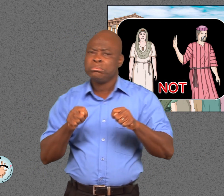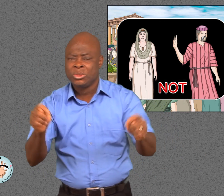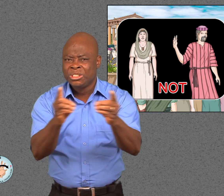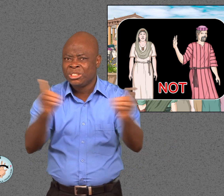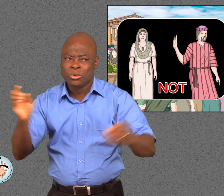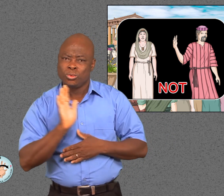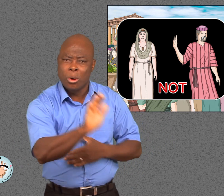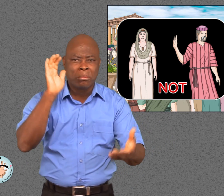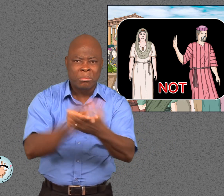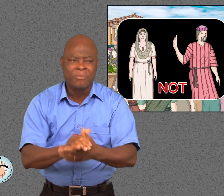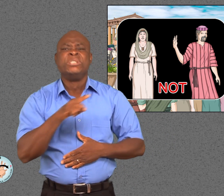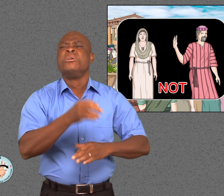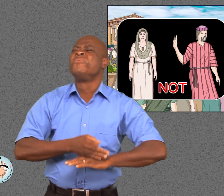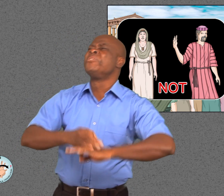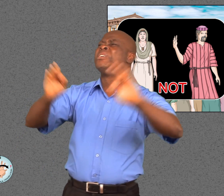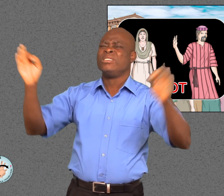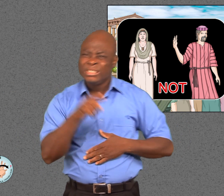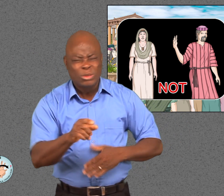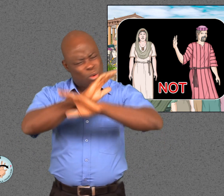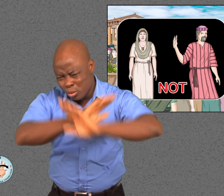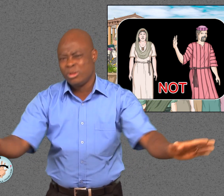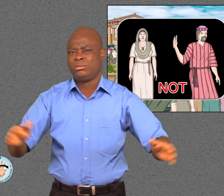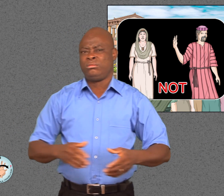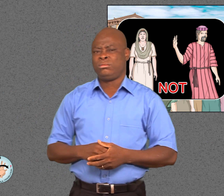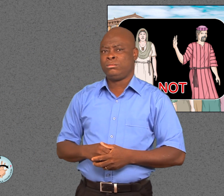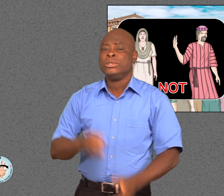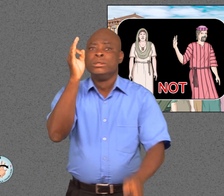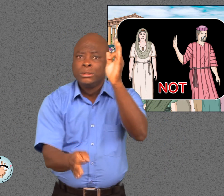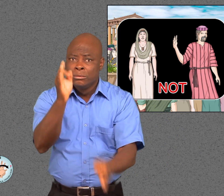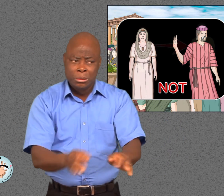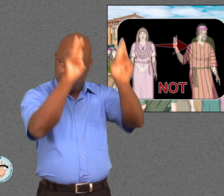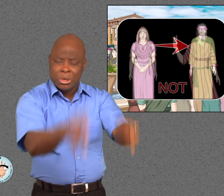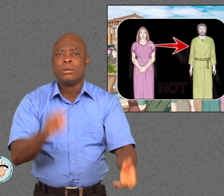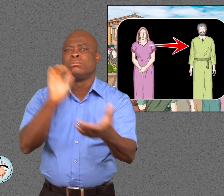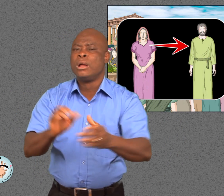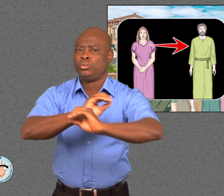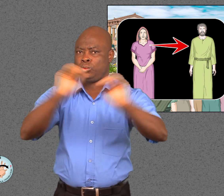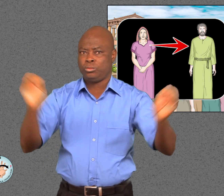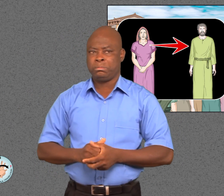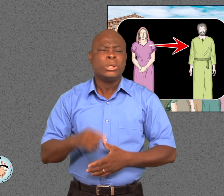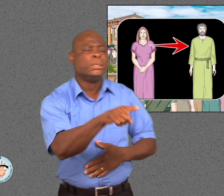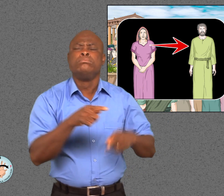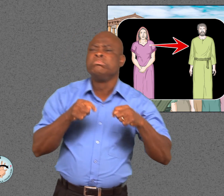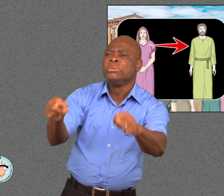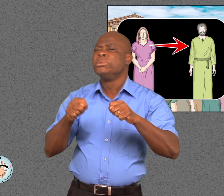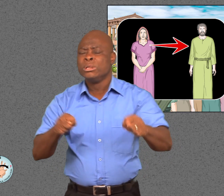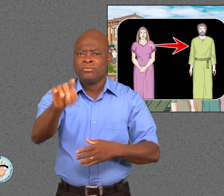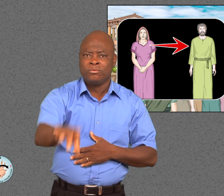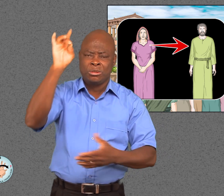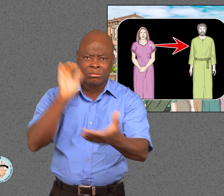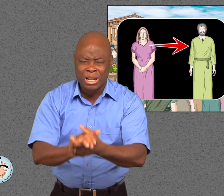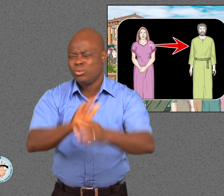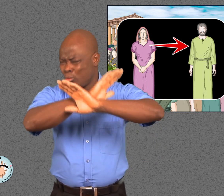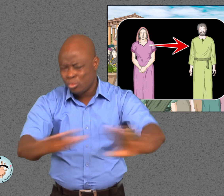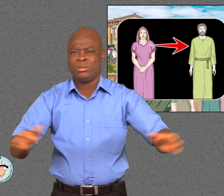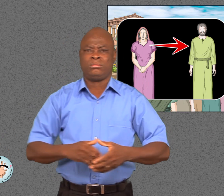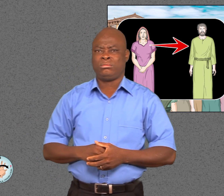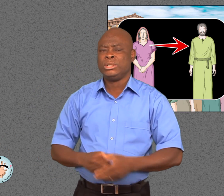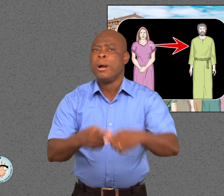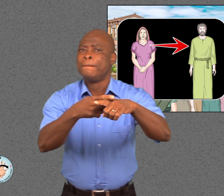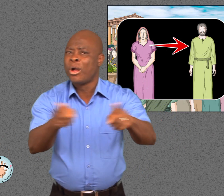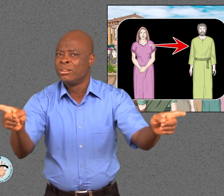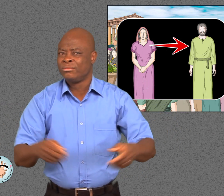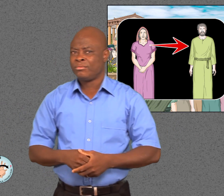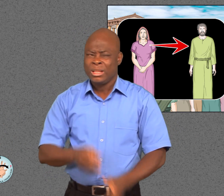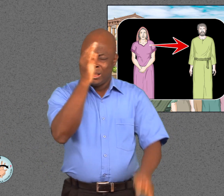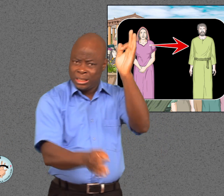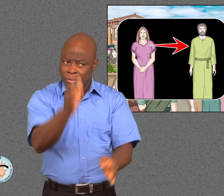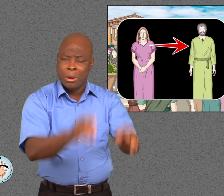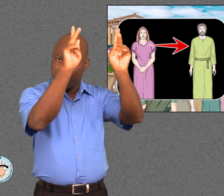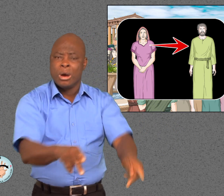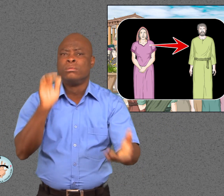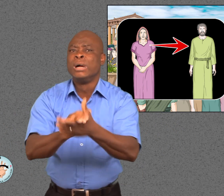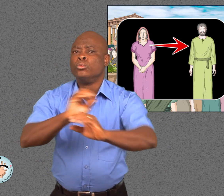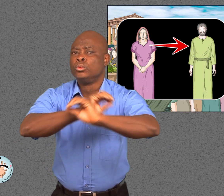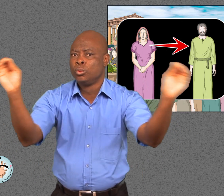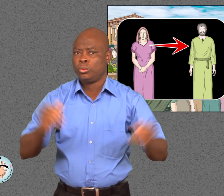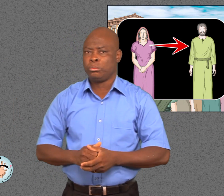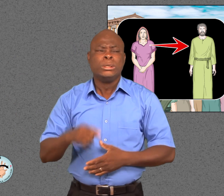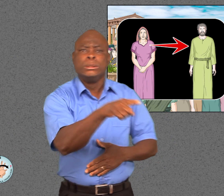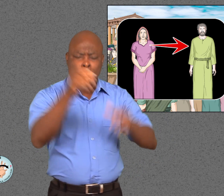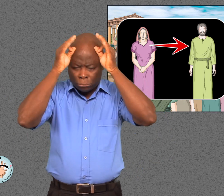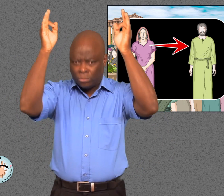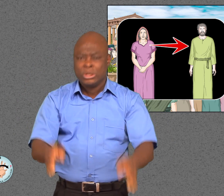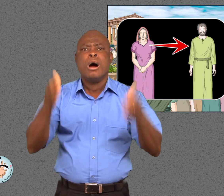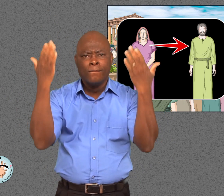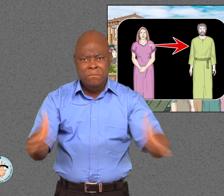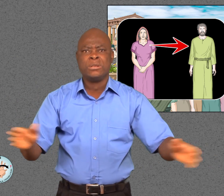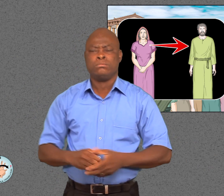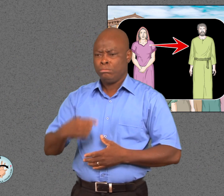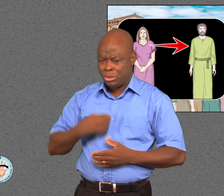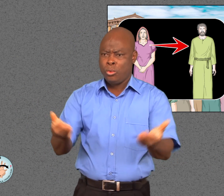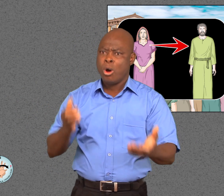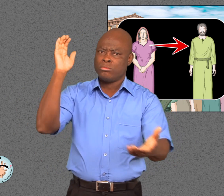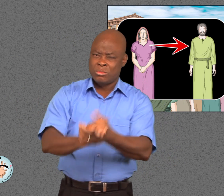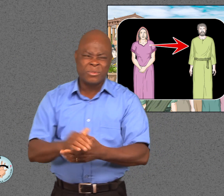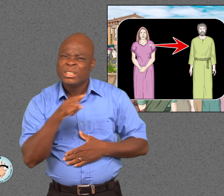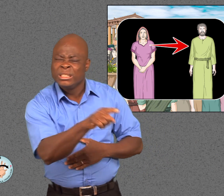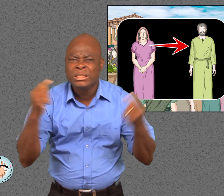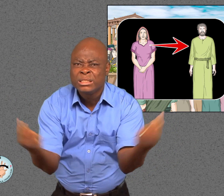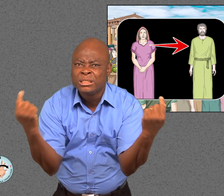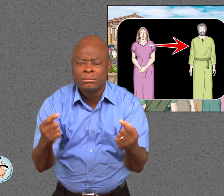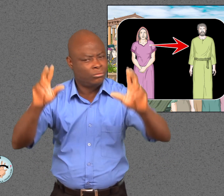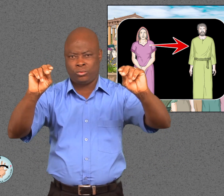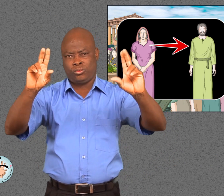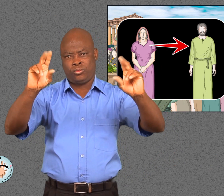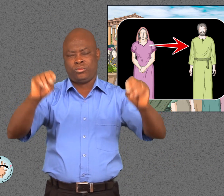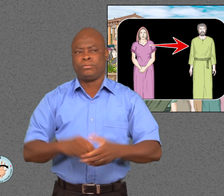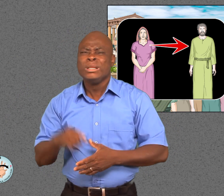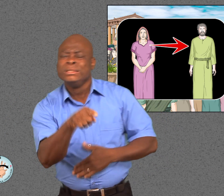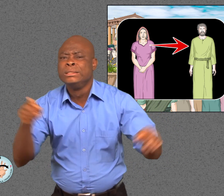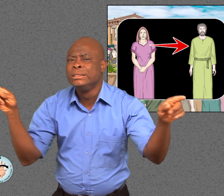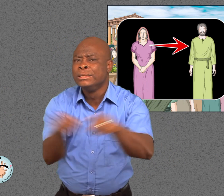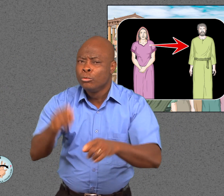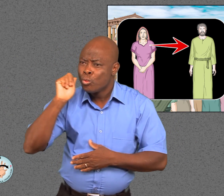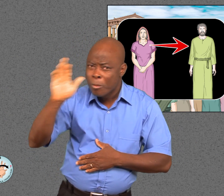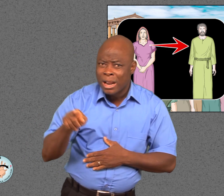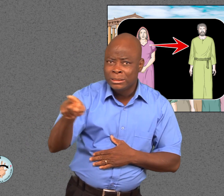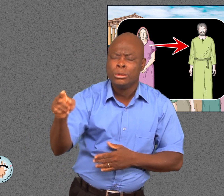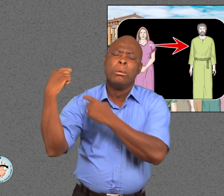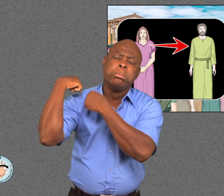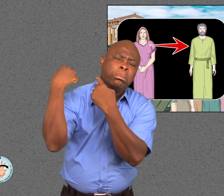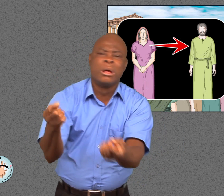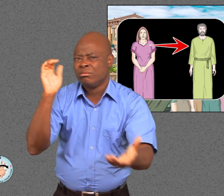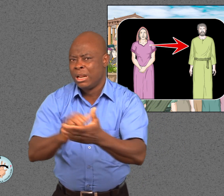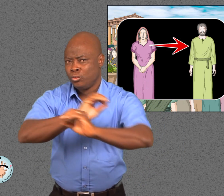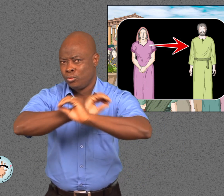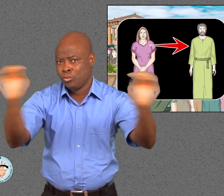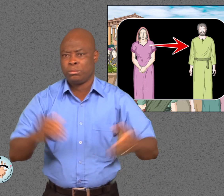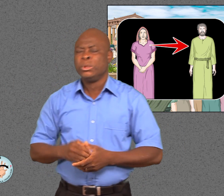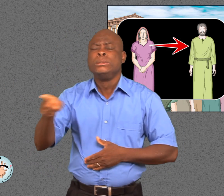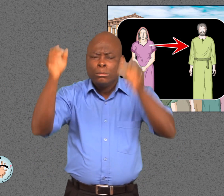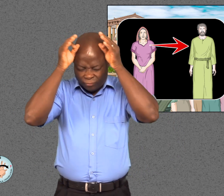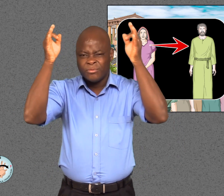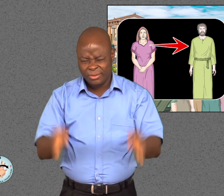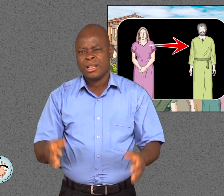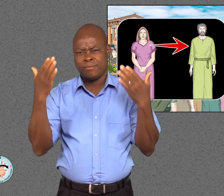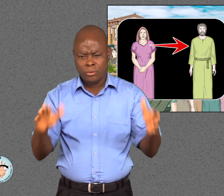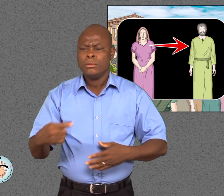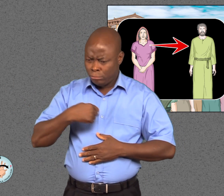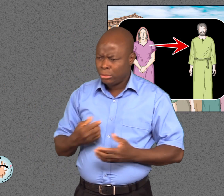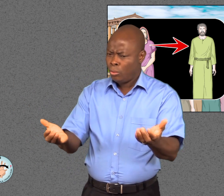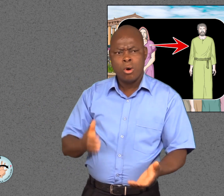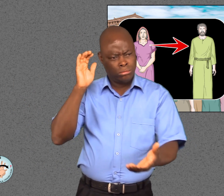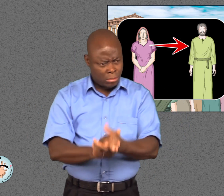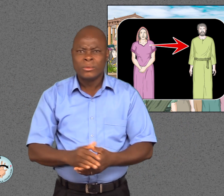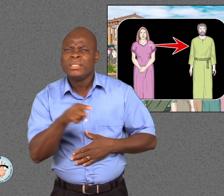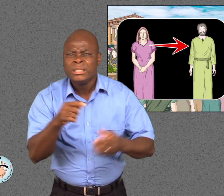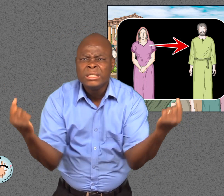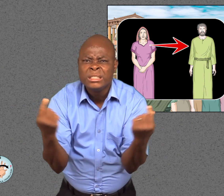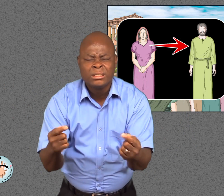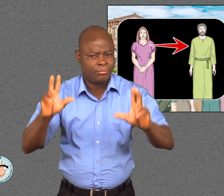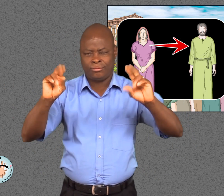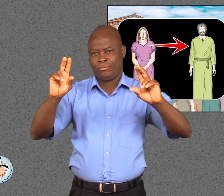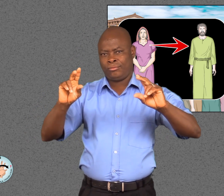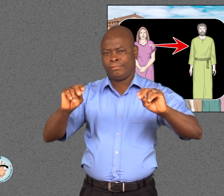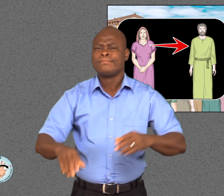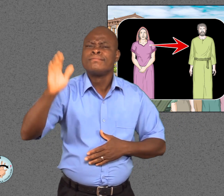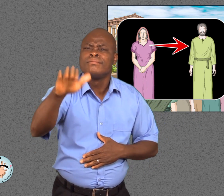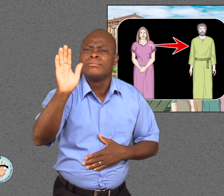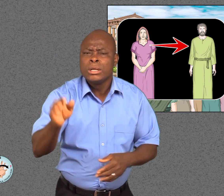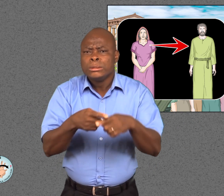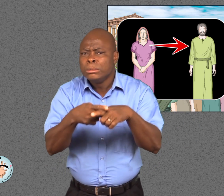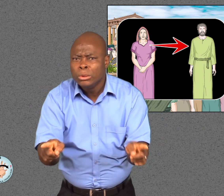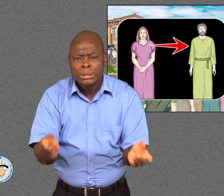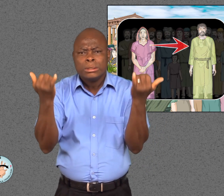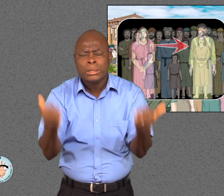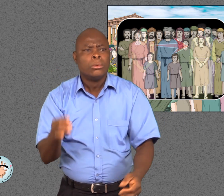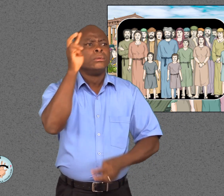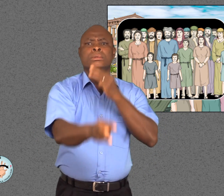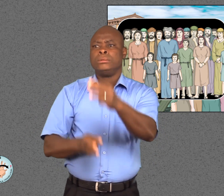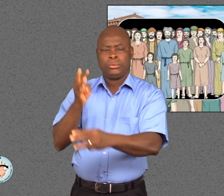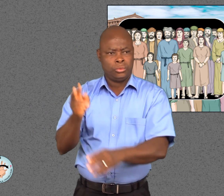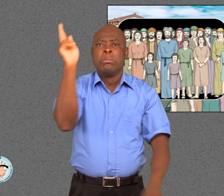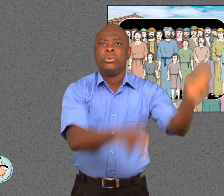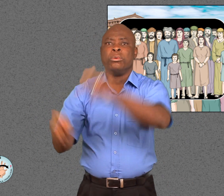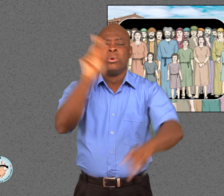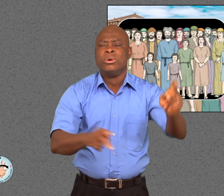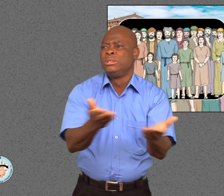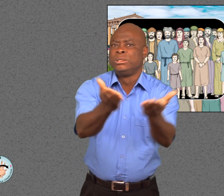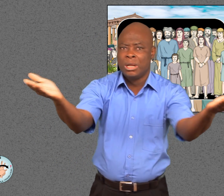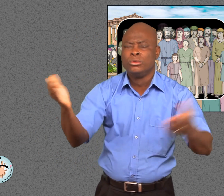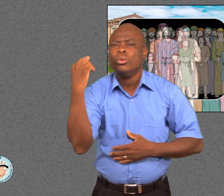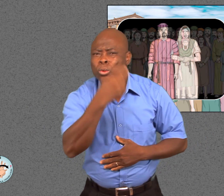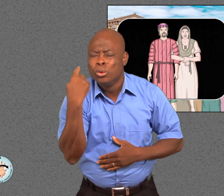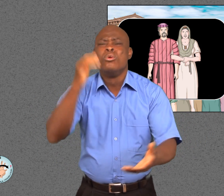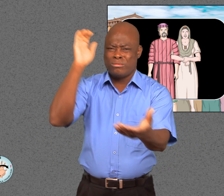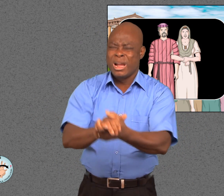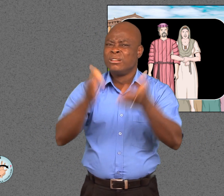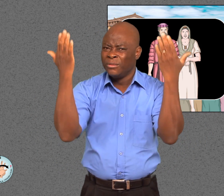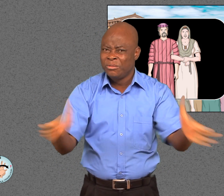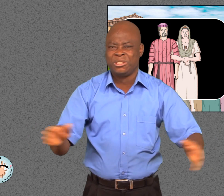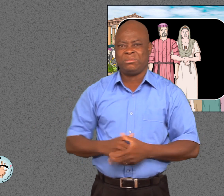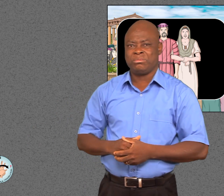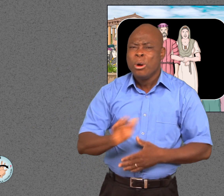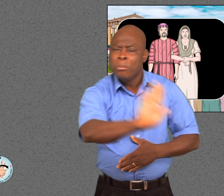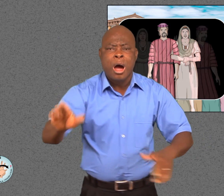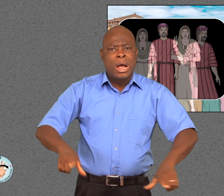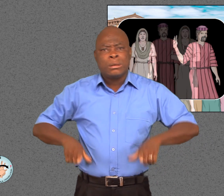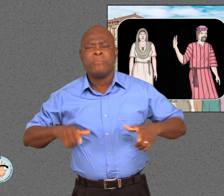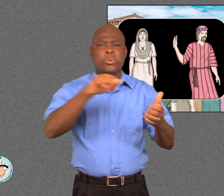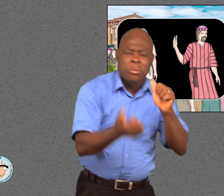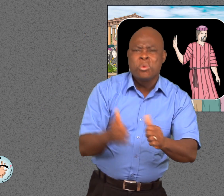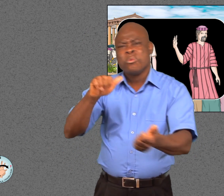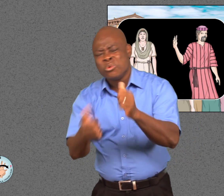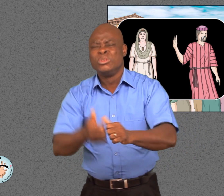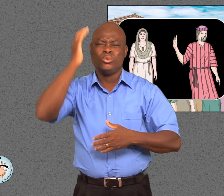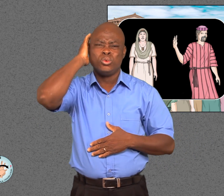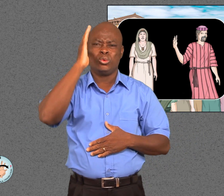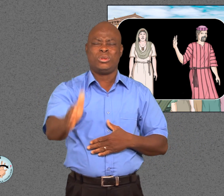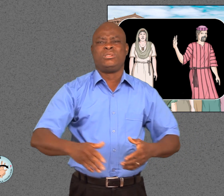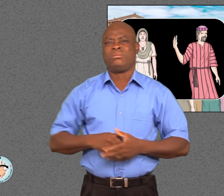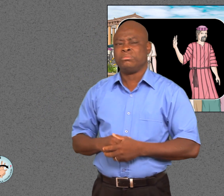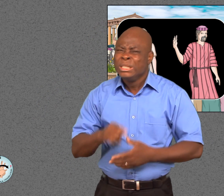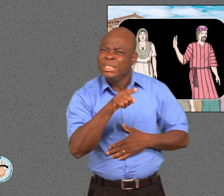You were bought at a price; do not become slaves of men. Brothers, each one should remain in the situation he was in when God called him. Now about virgins, I have no command from the Lord, but I give a judgment as one who by the Lord’s mercy is trustworthy. Because of the present crisis, I think it is good for a man to remain as he is.